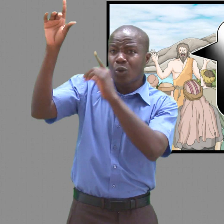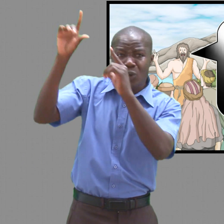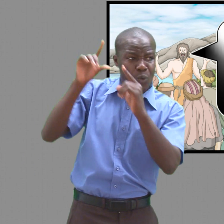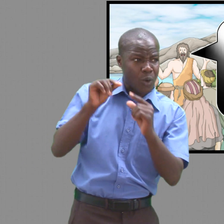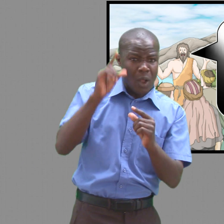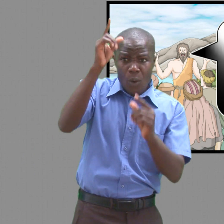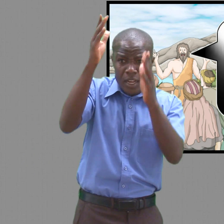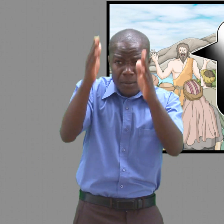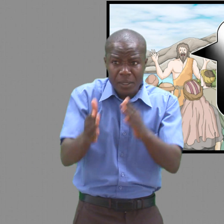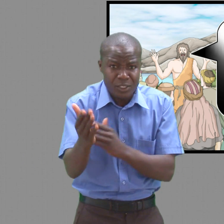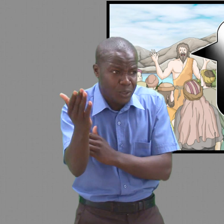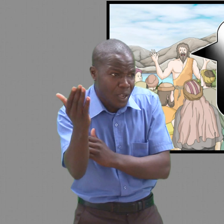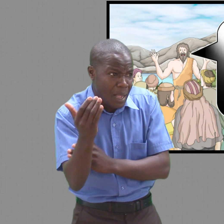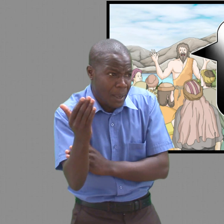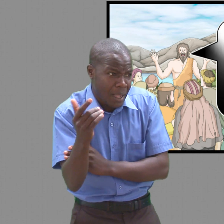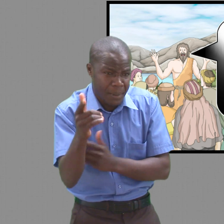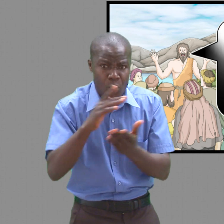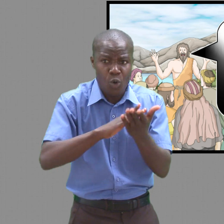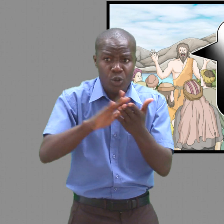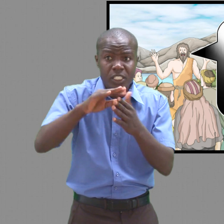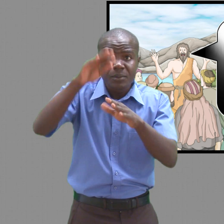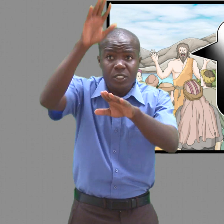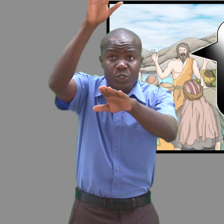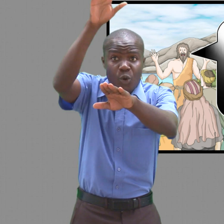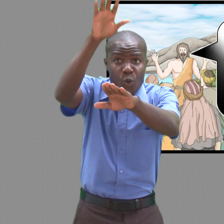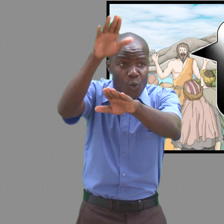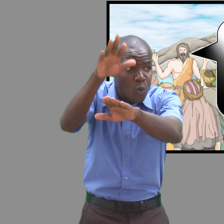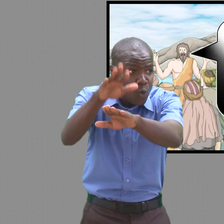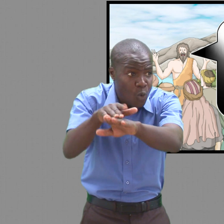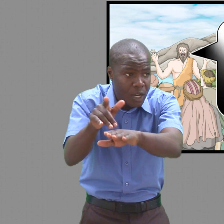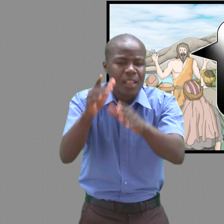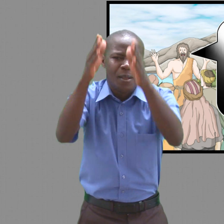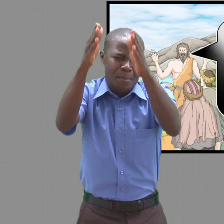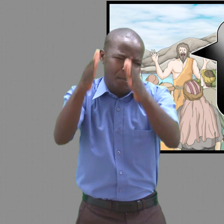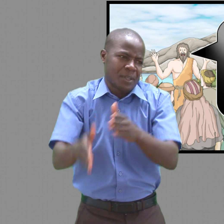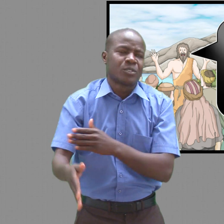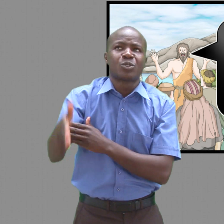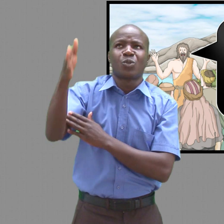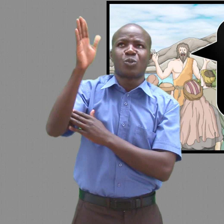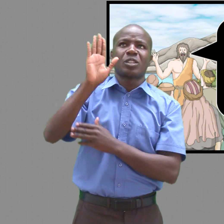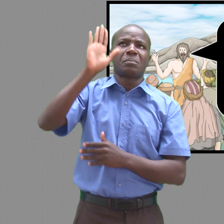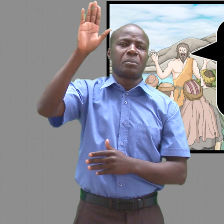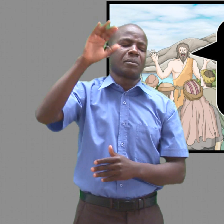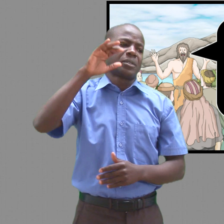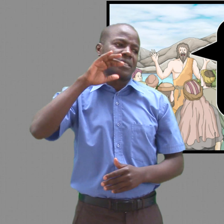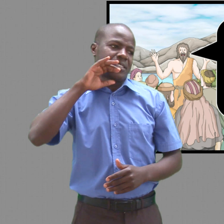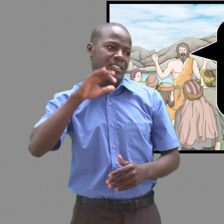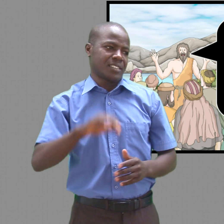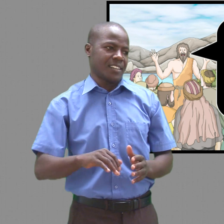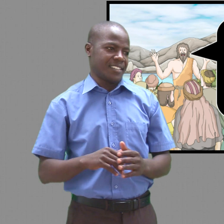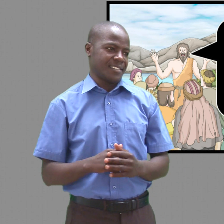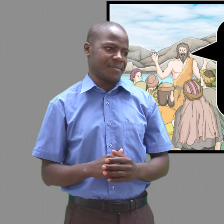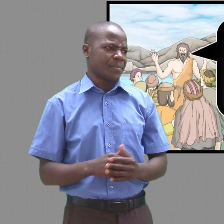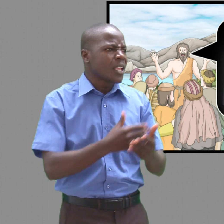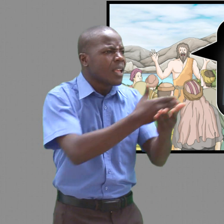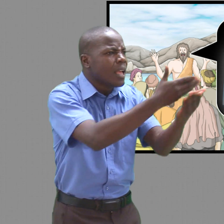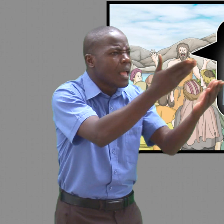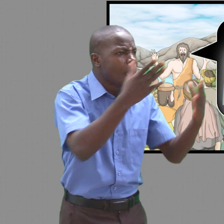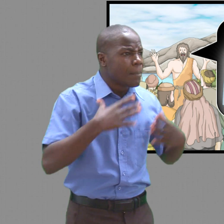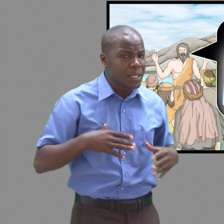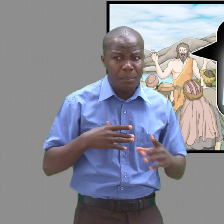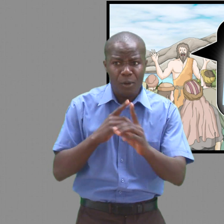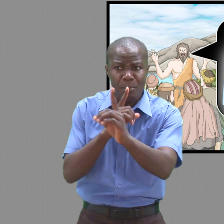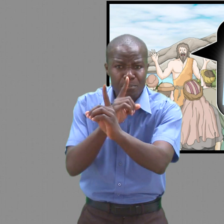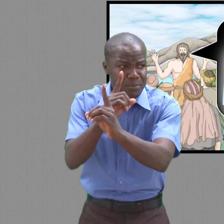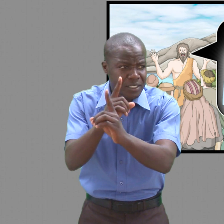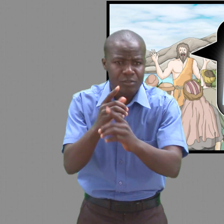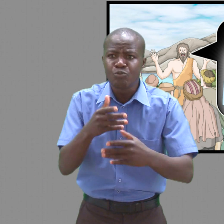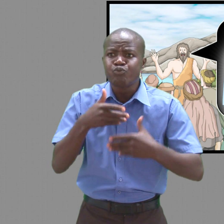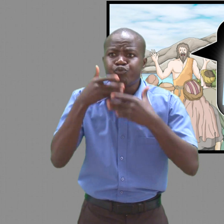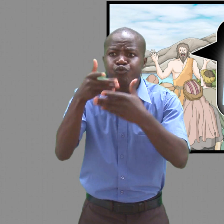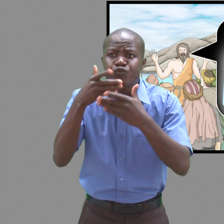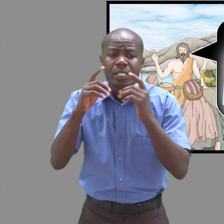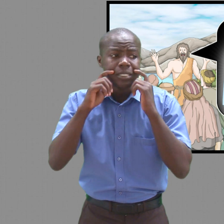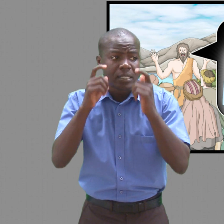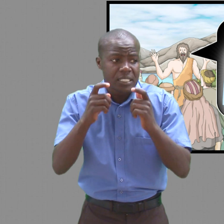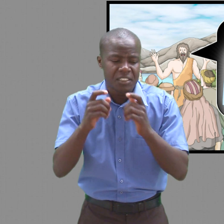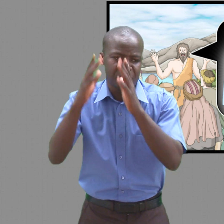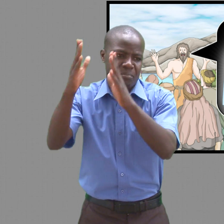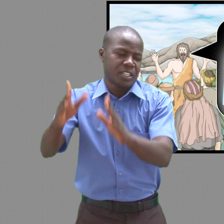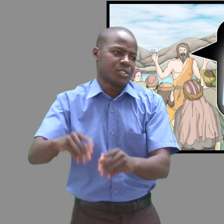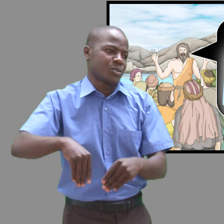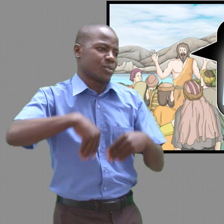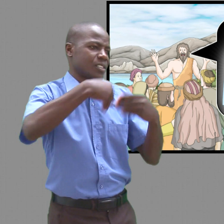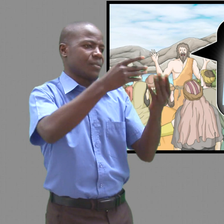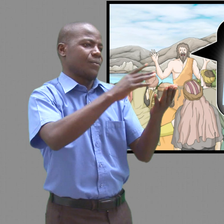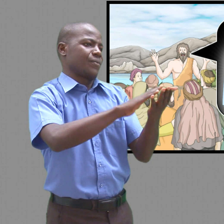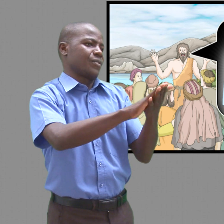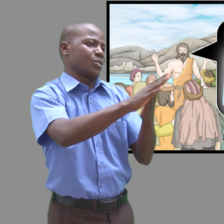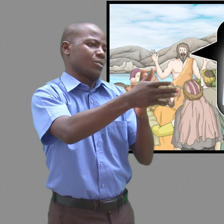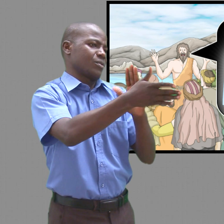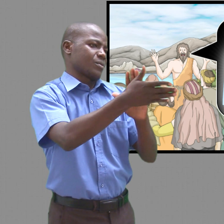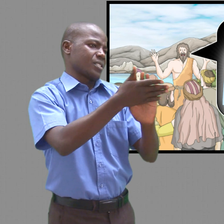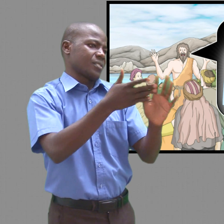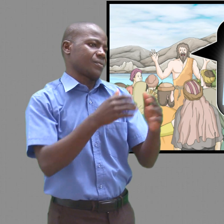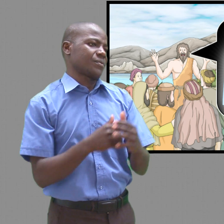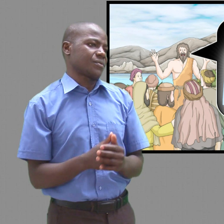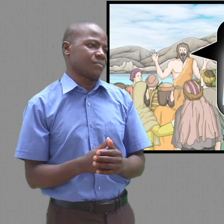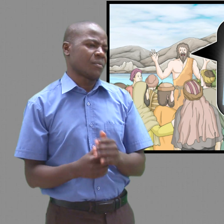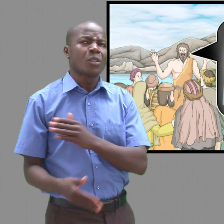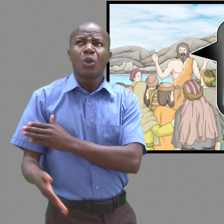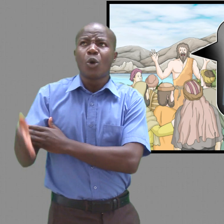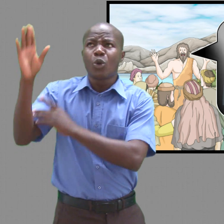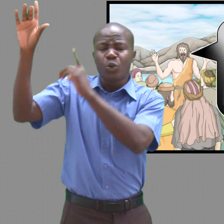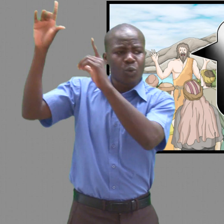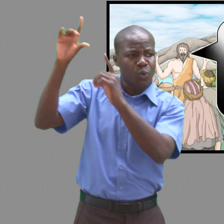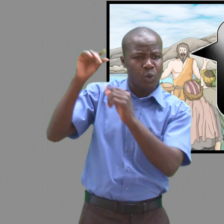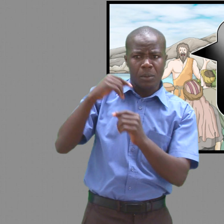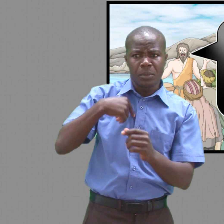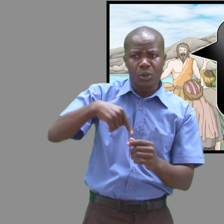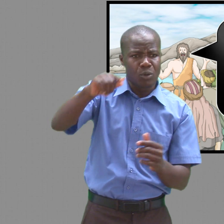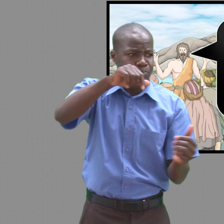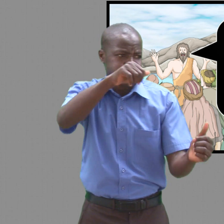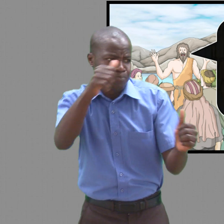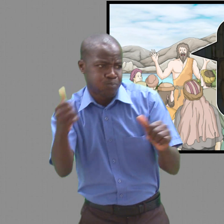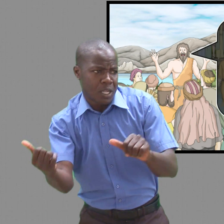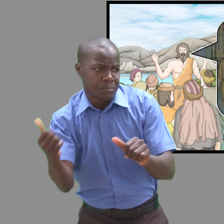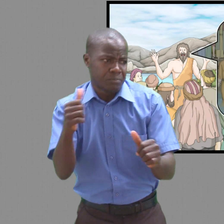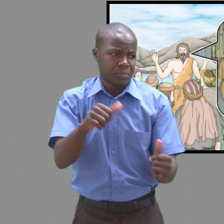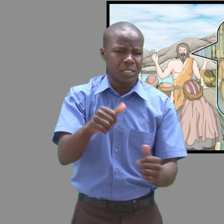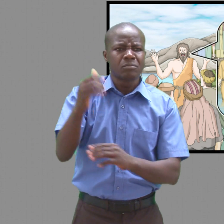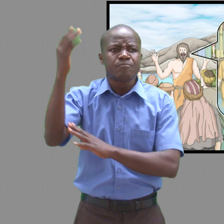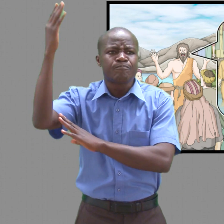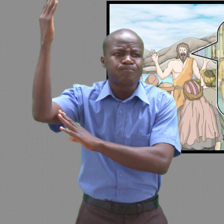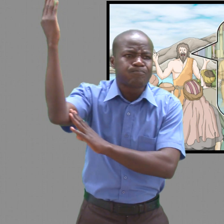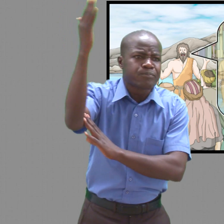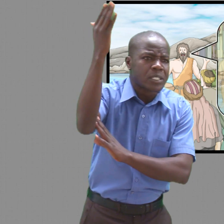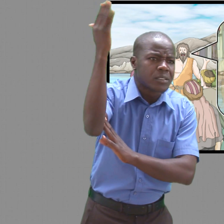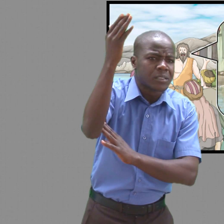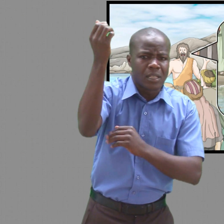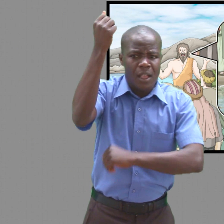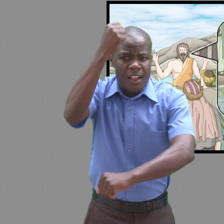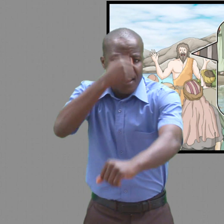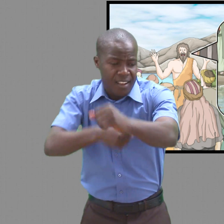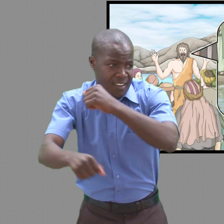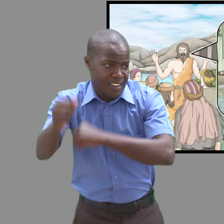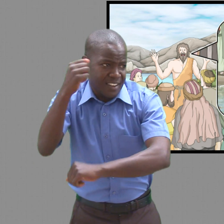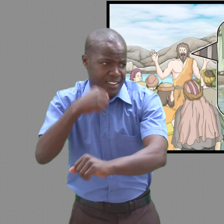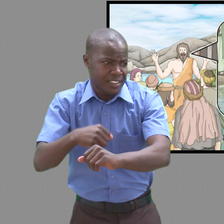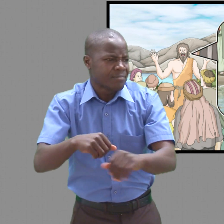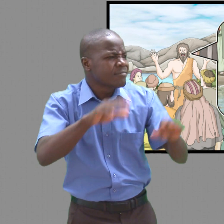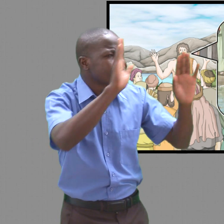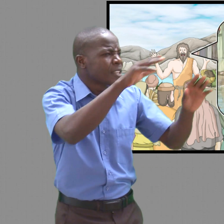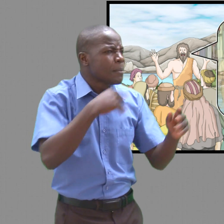Then John testified, “I saw the Spirit descending from heaven like a dove and resting on Him.